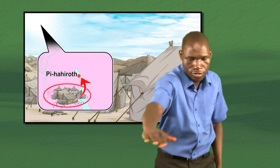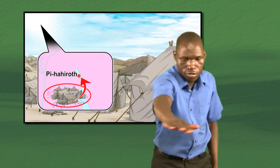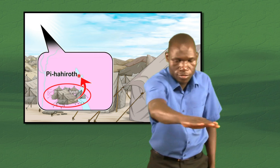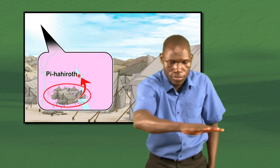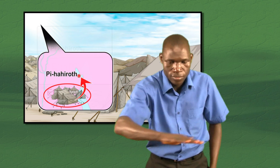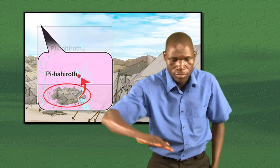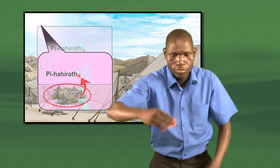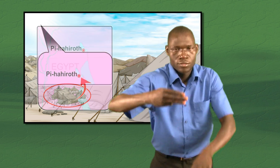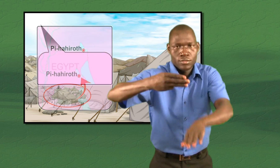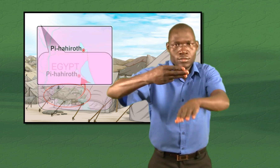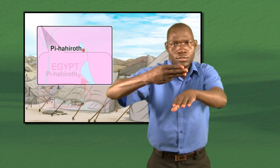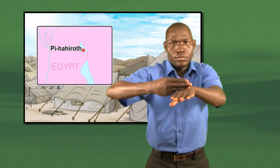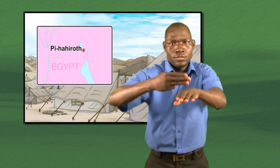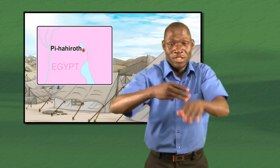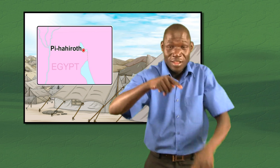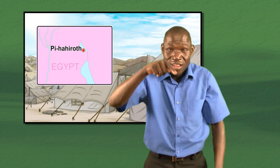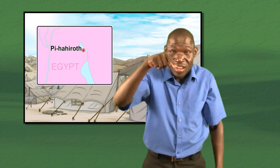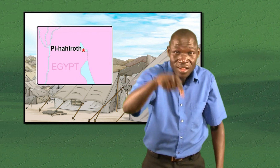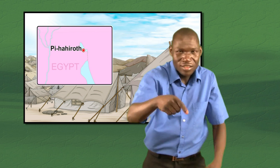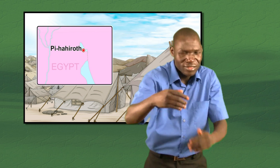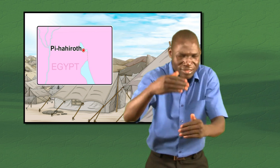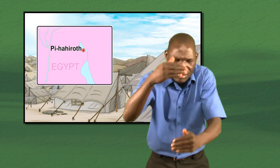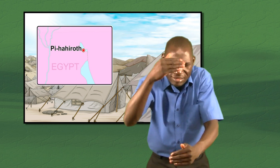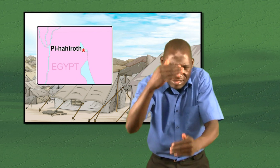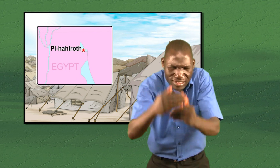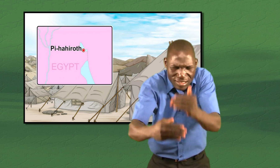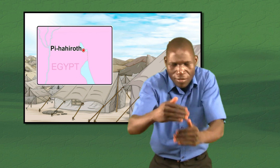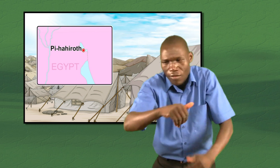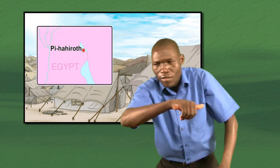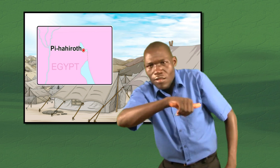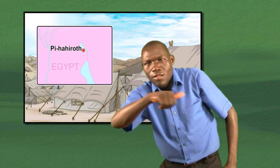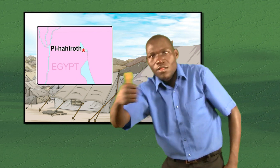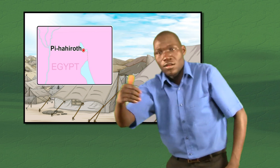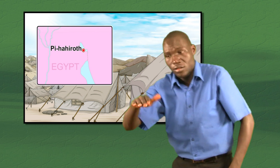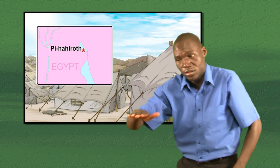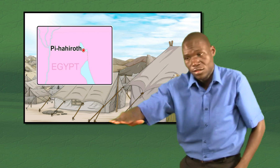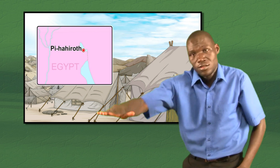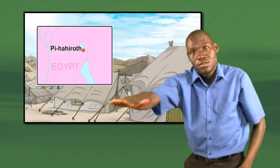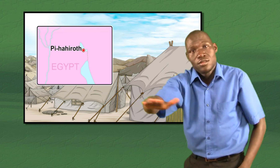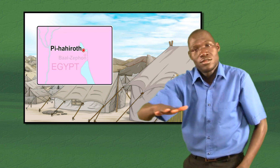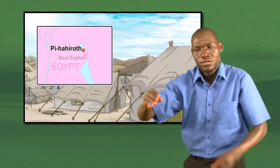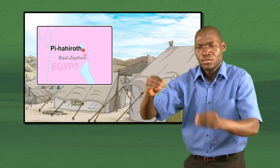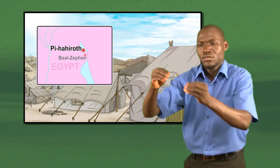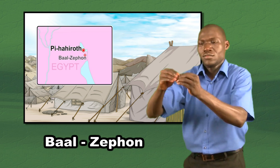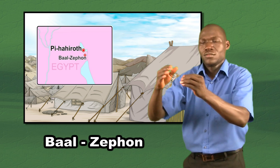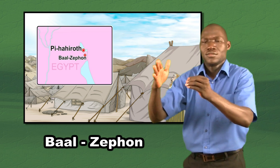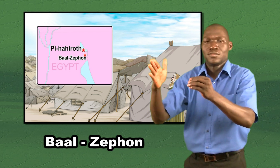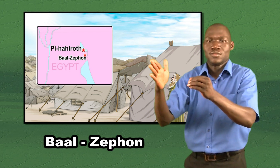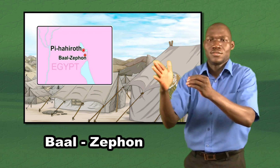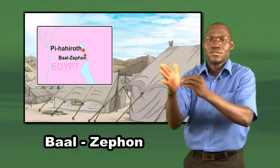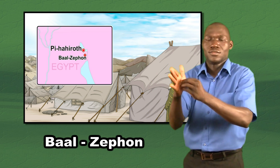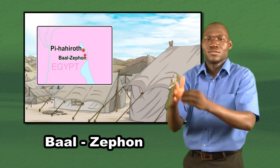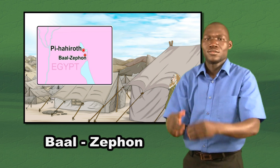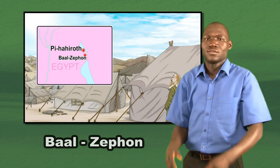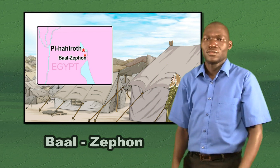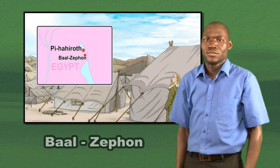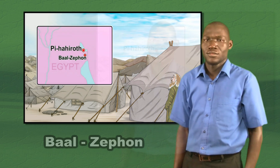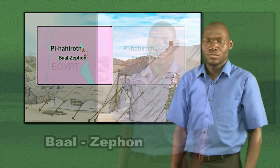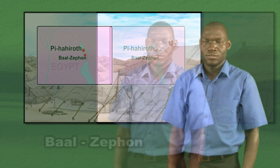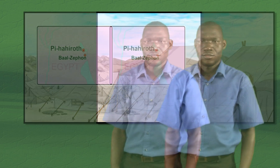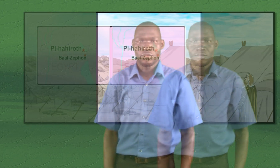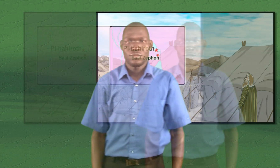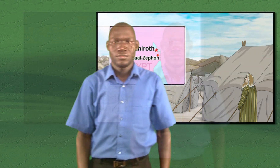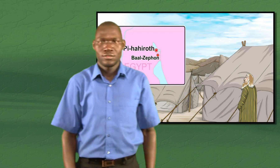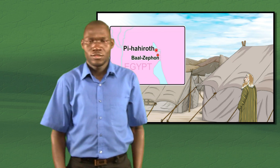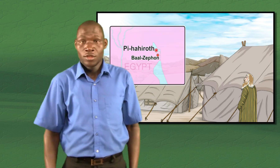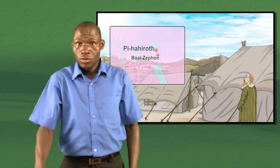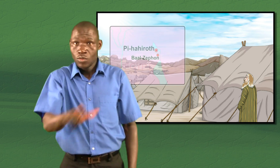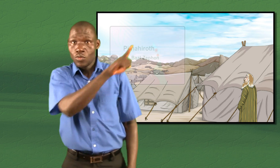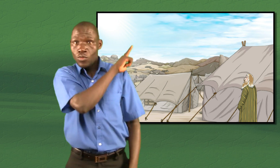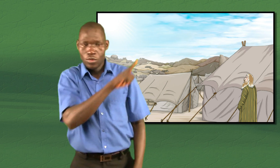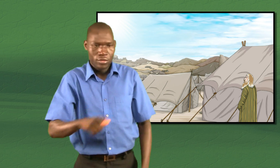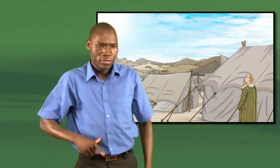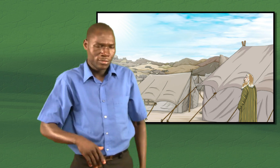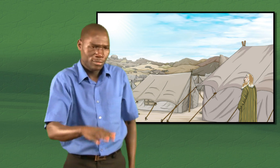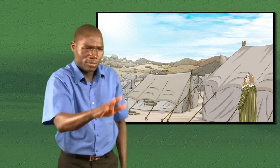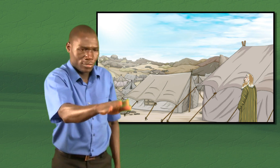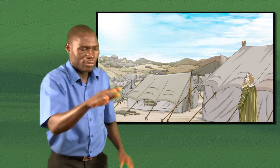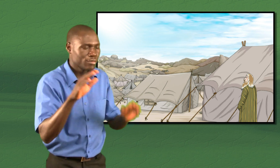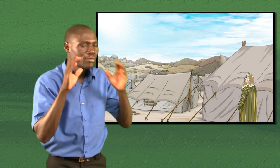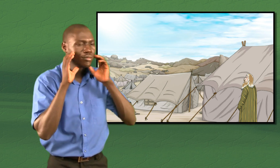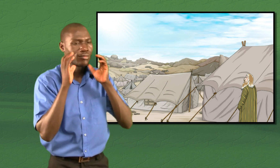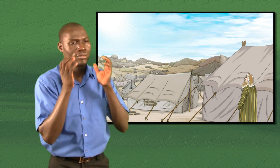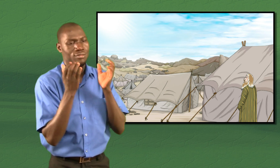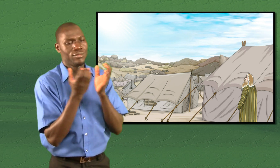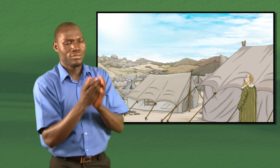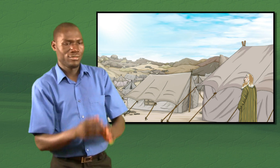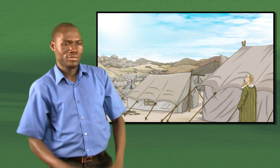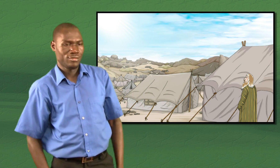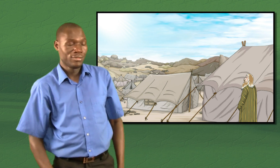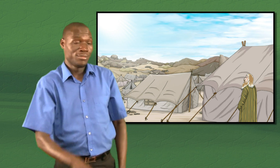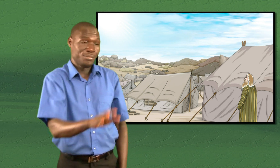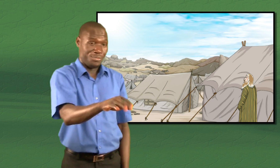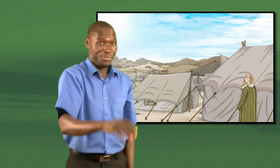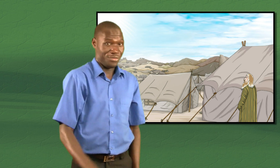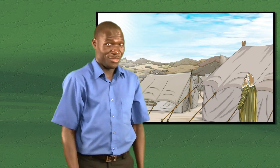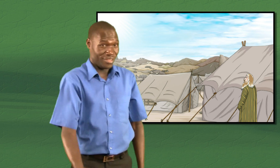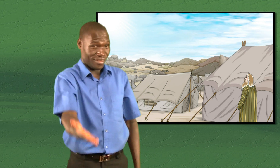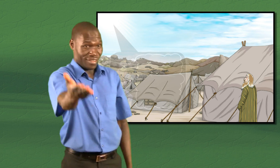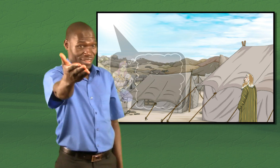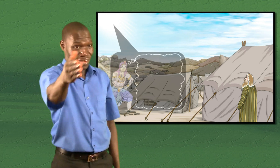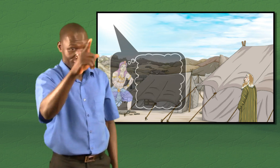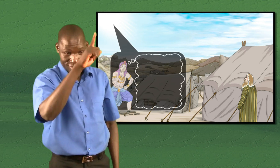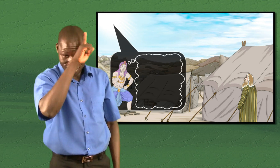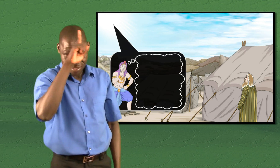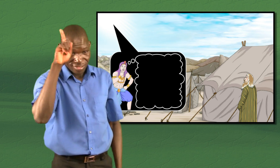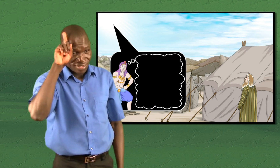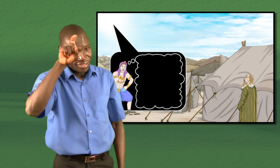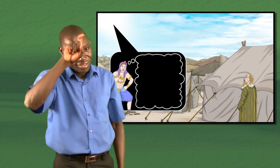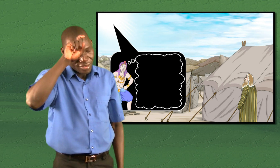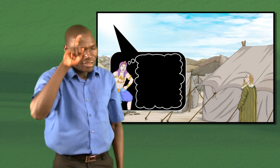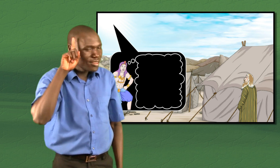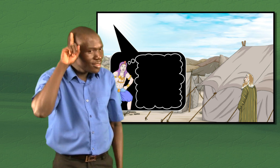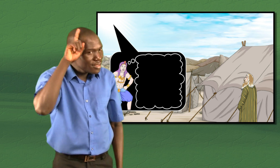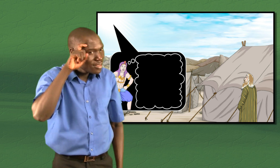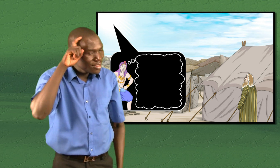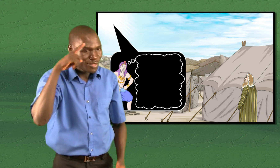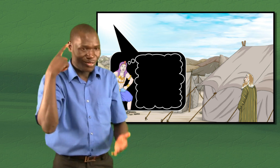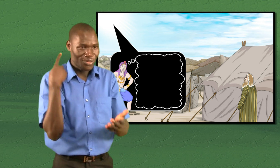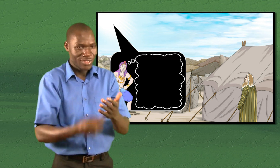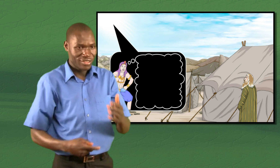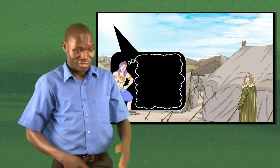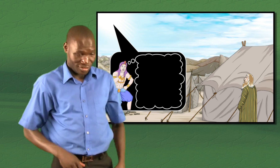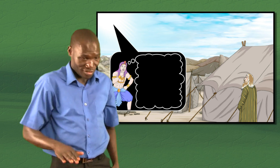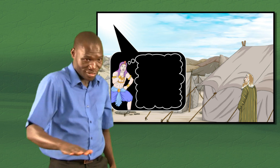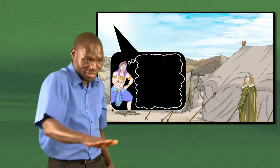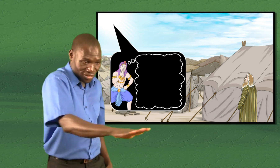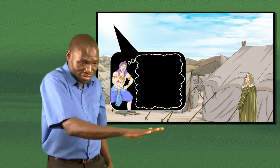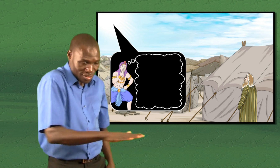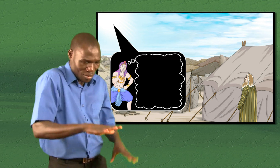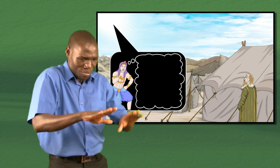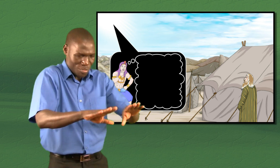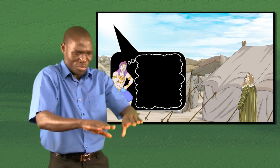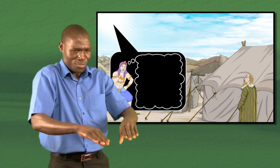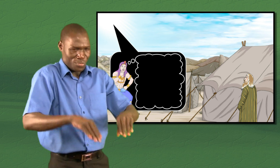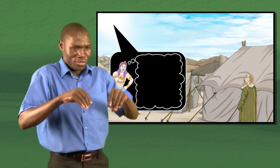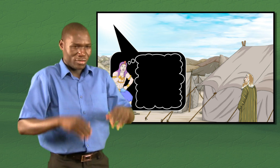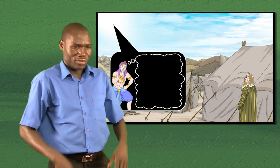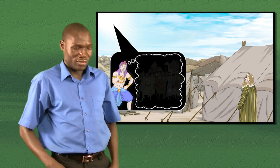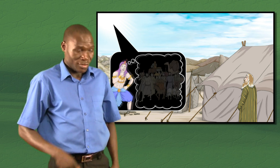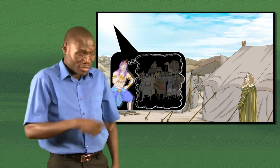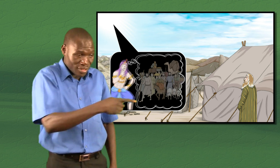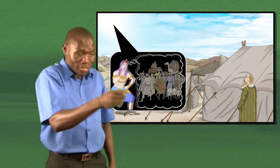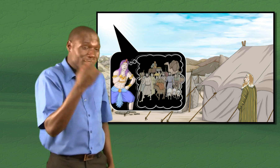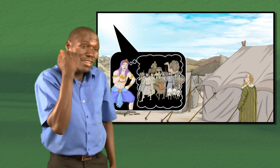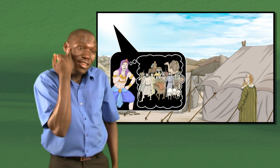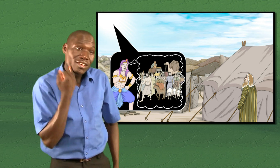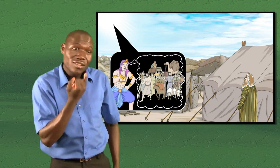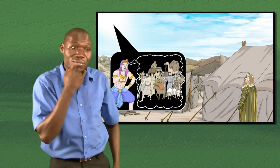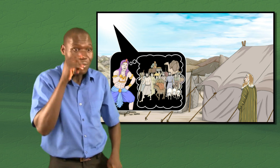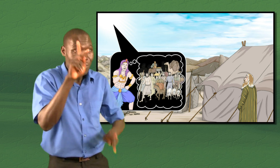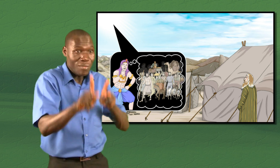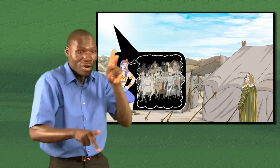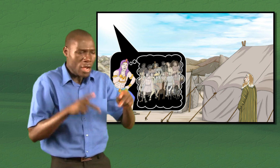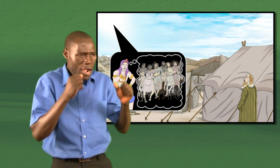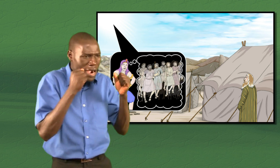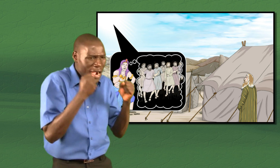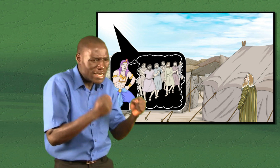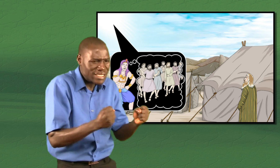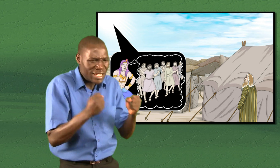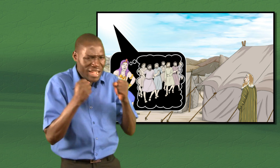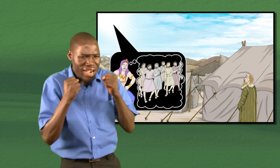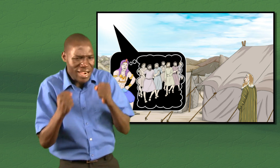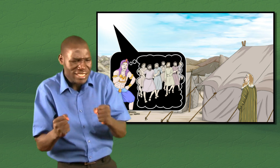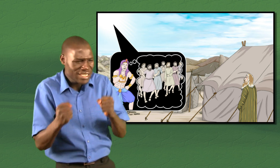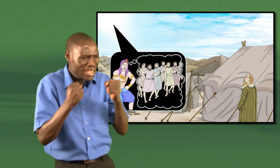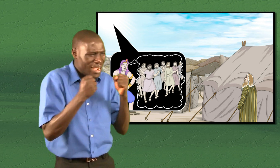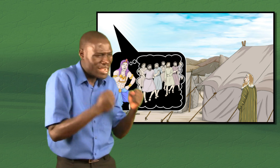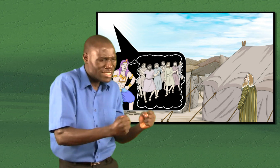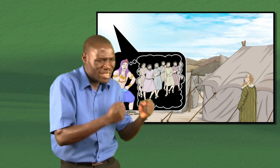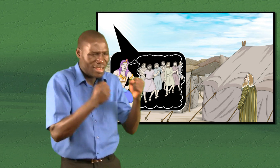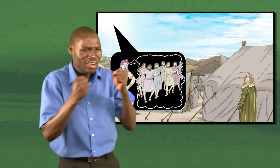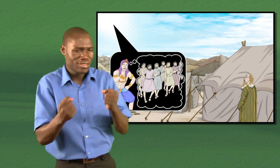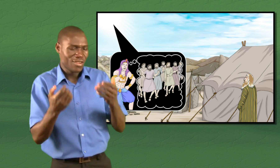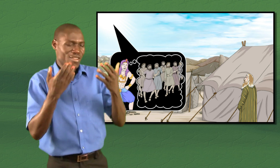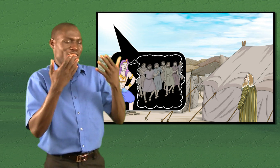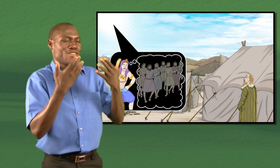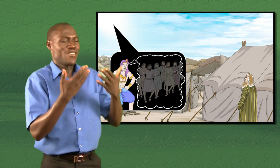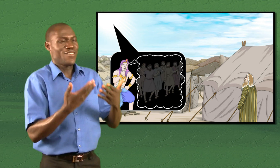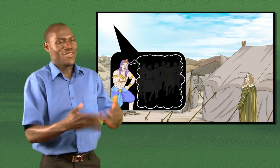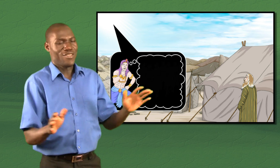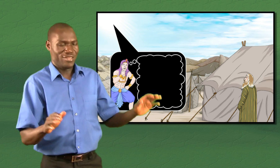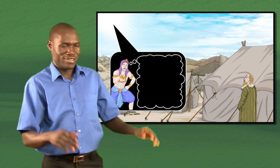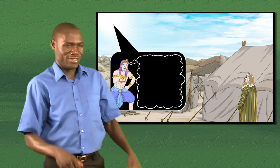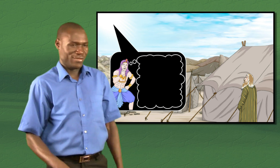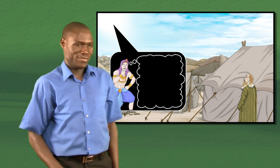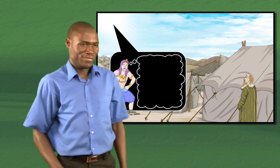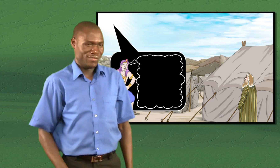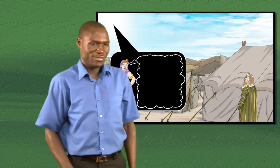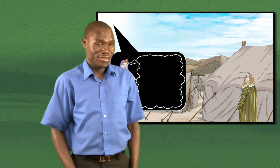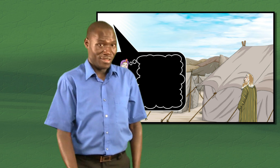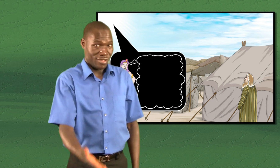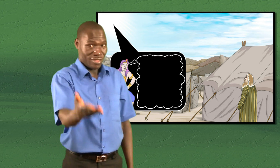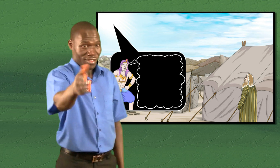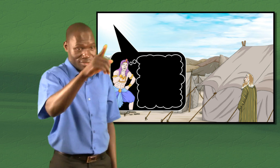For Pharaoh will say of the Israelites, ‘They are wandering the land in confusion;